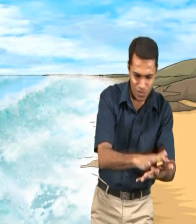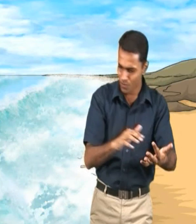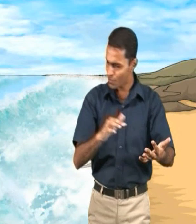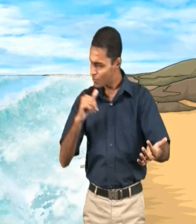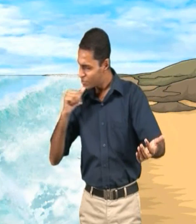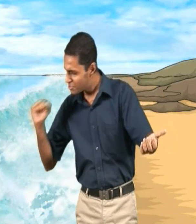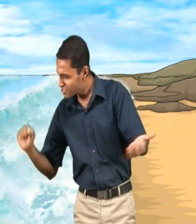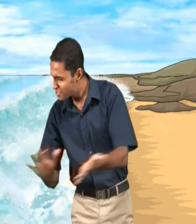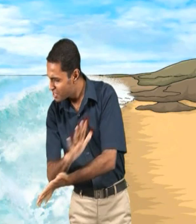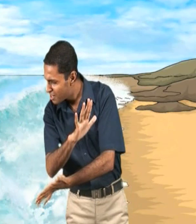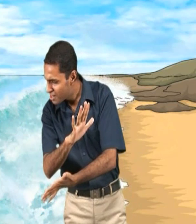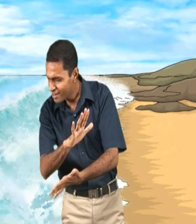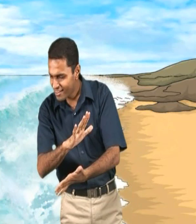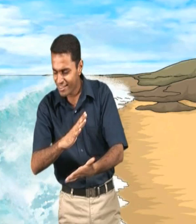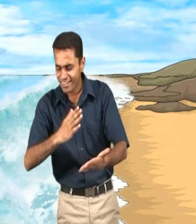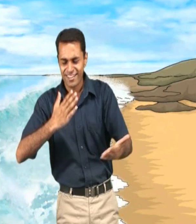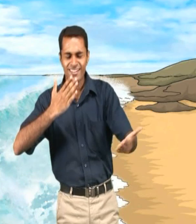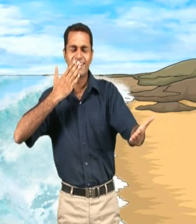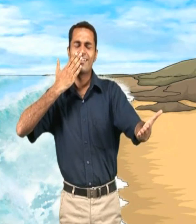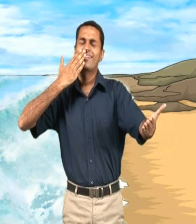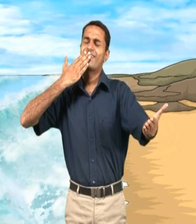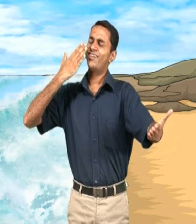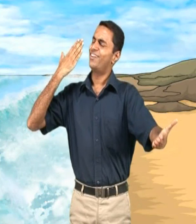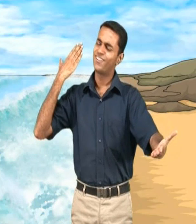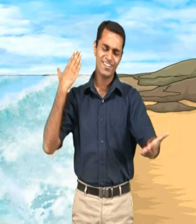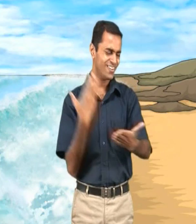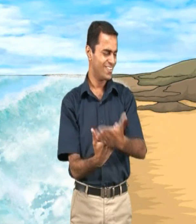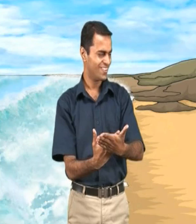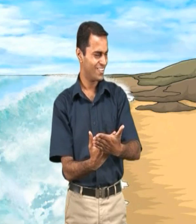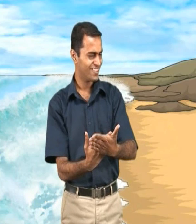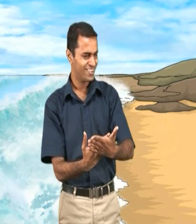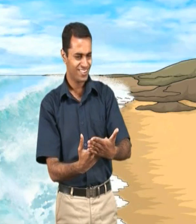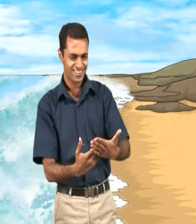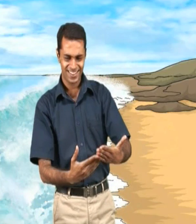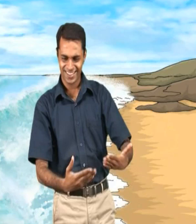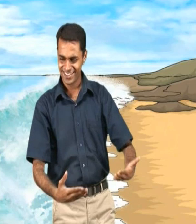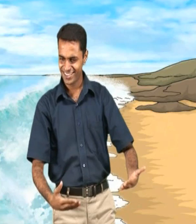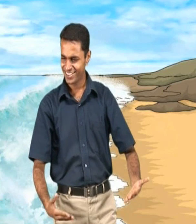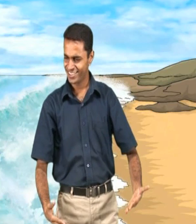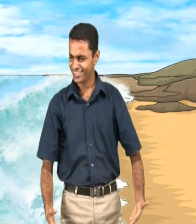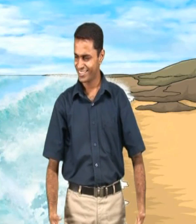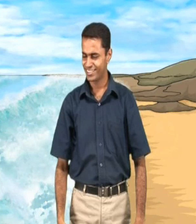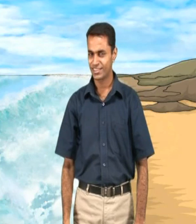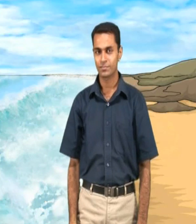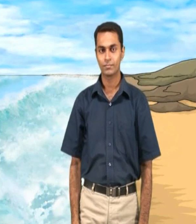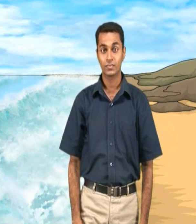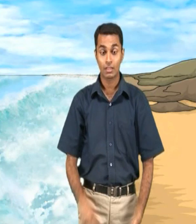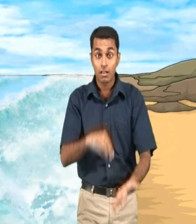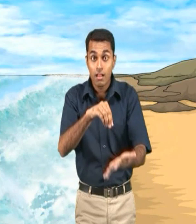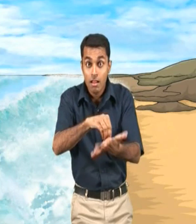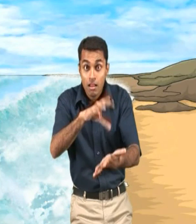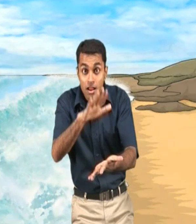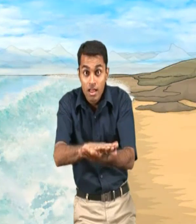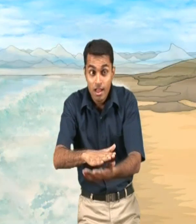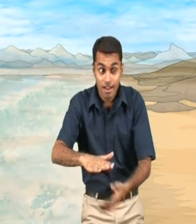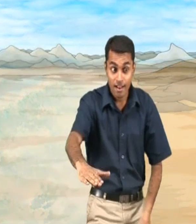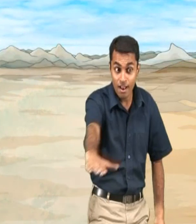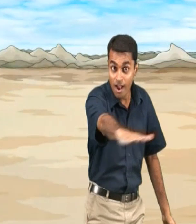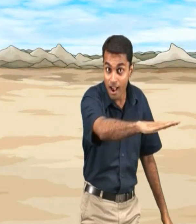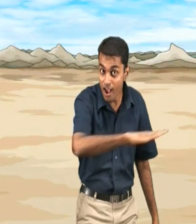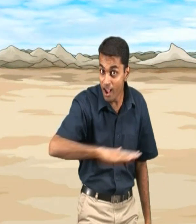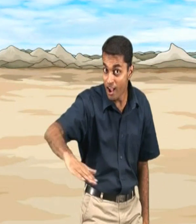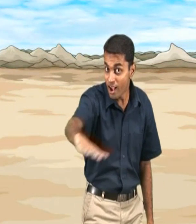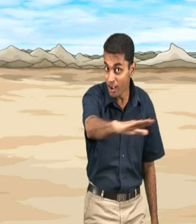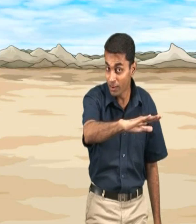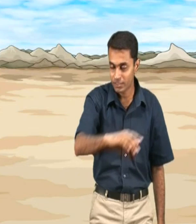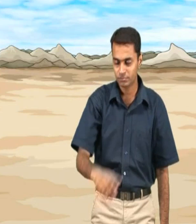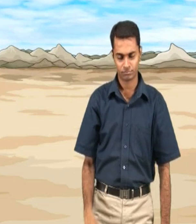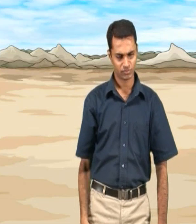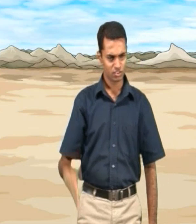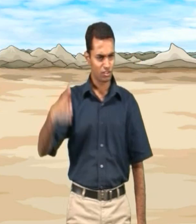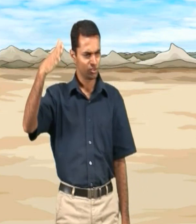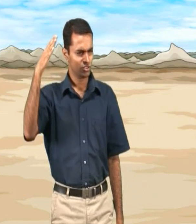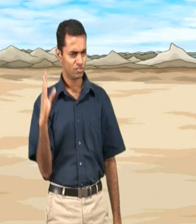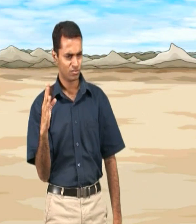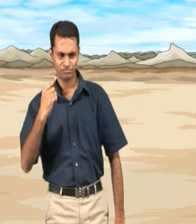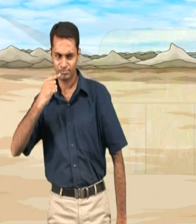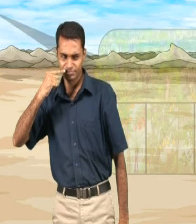And God saw that it was good.